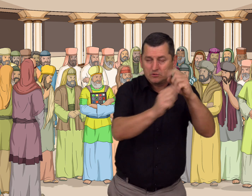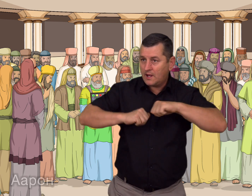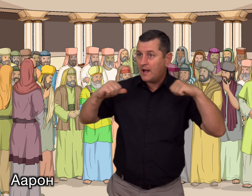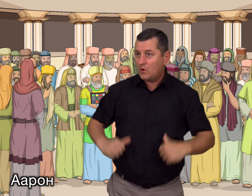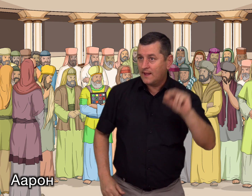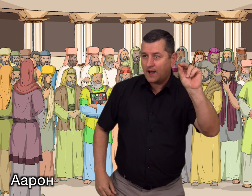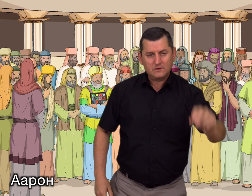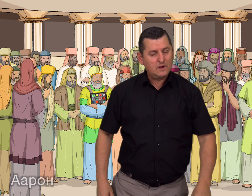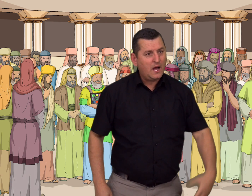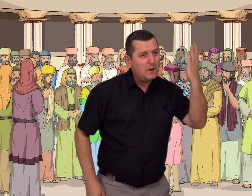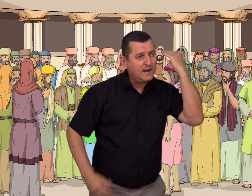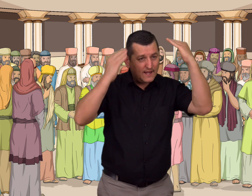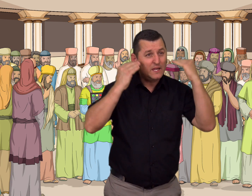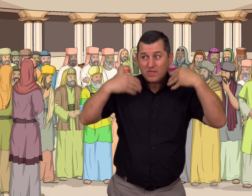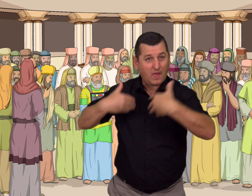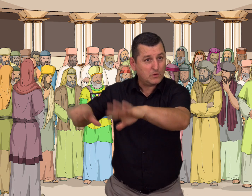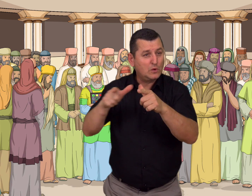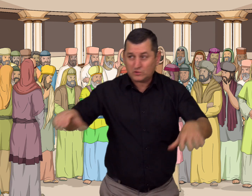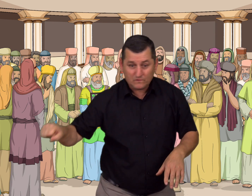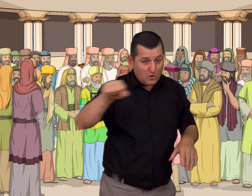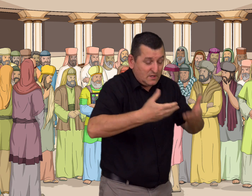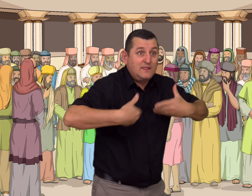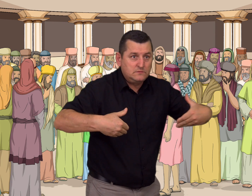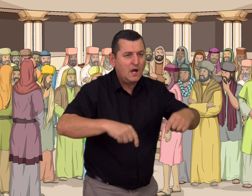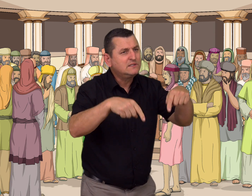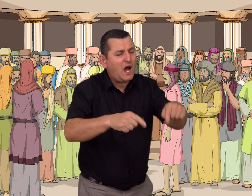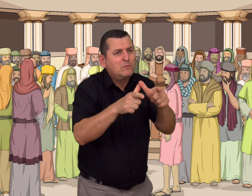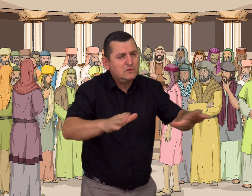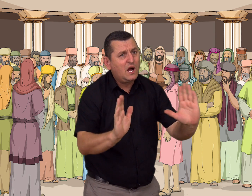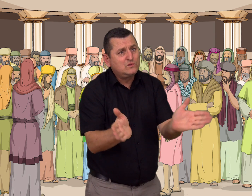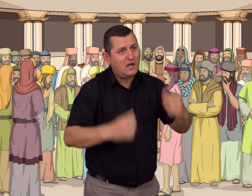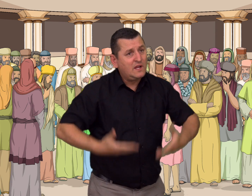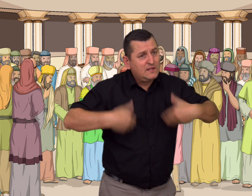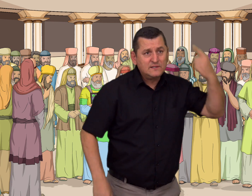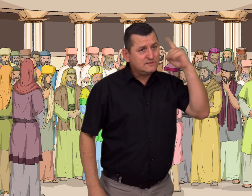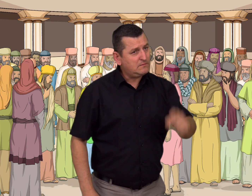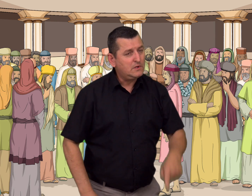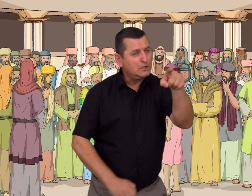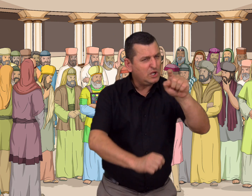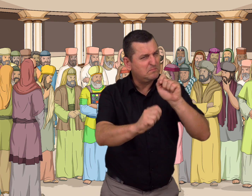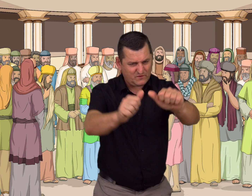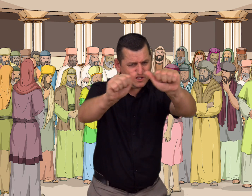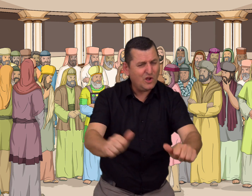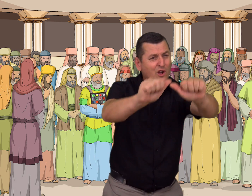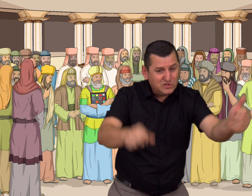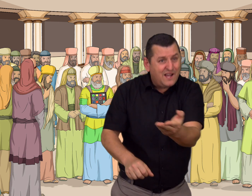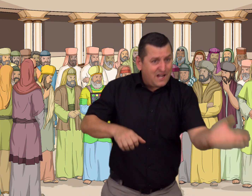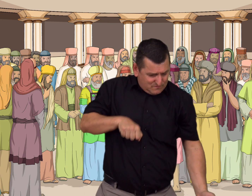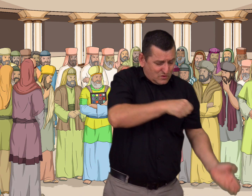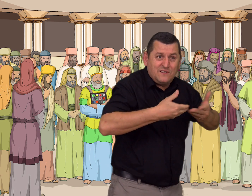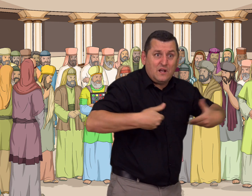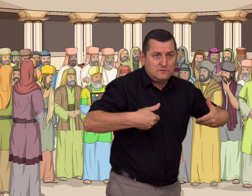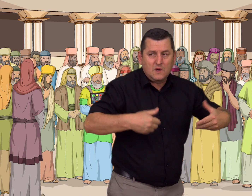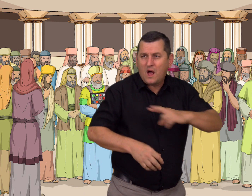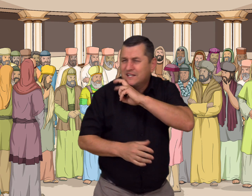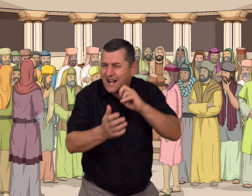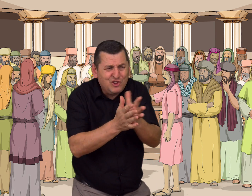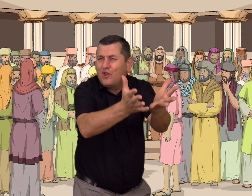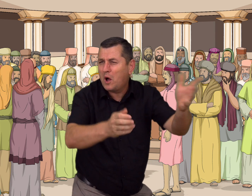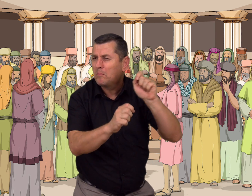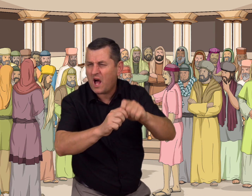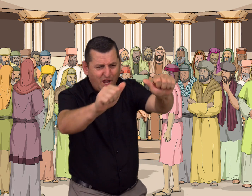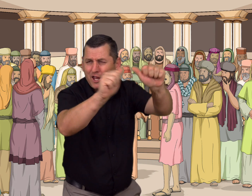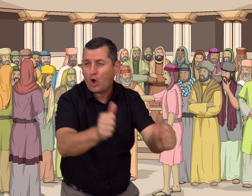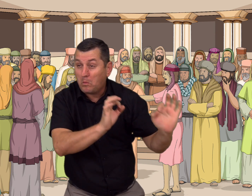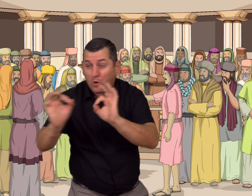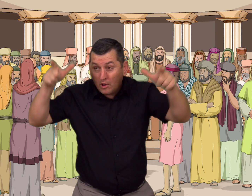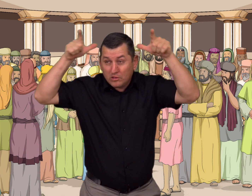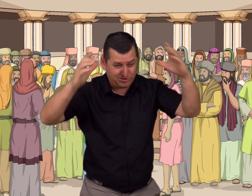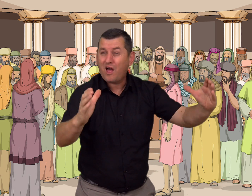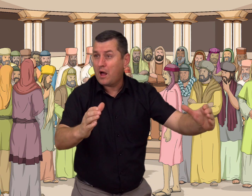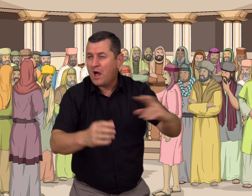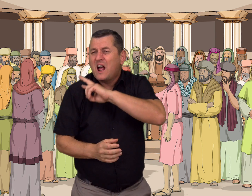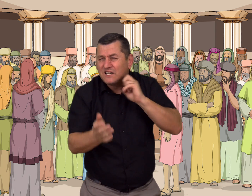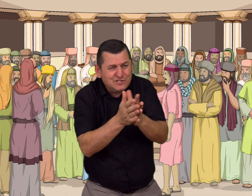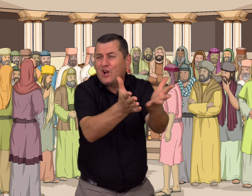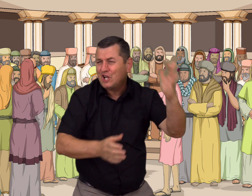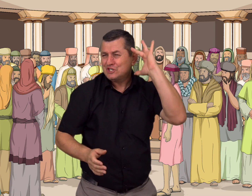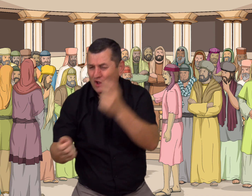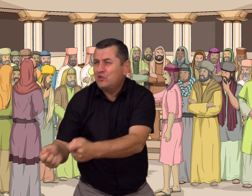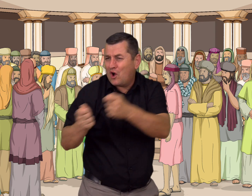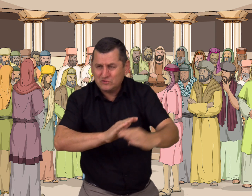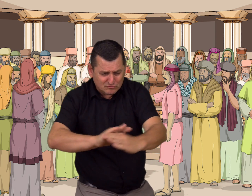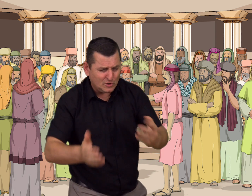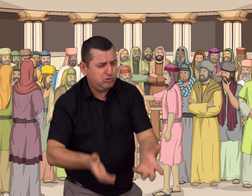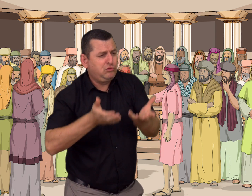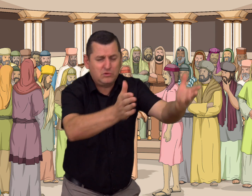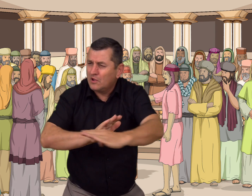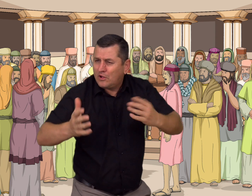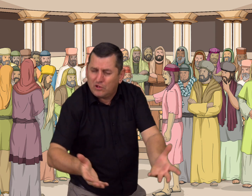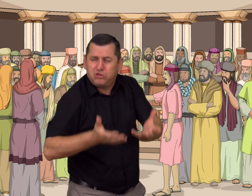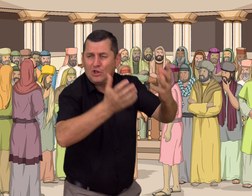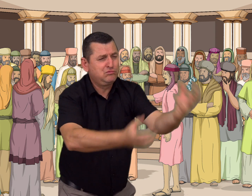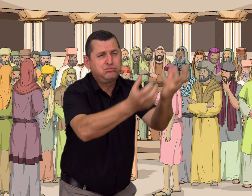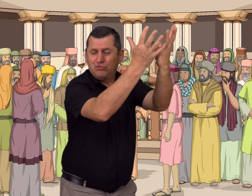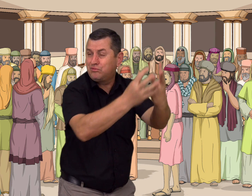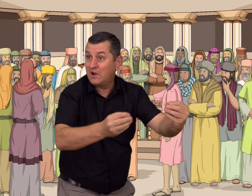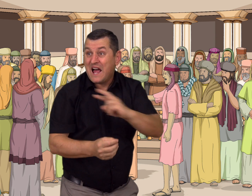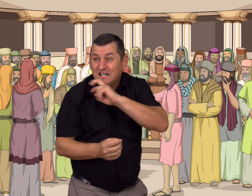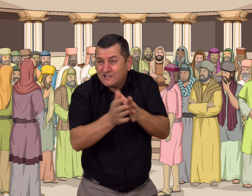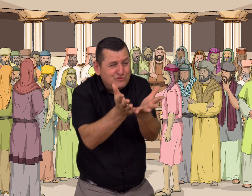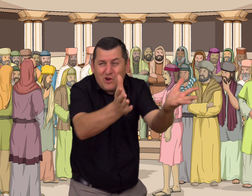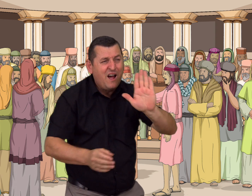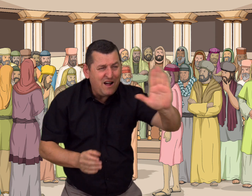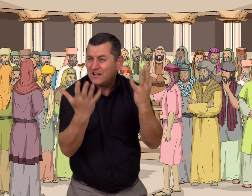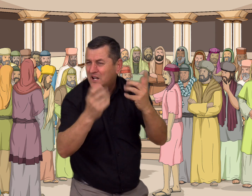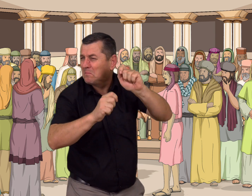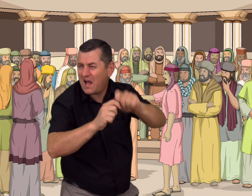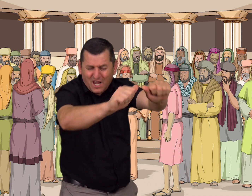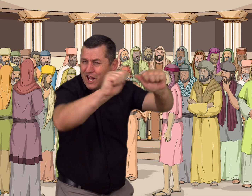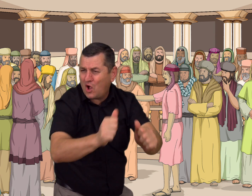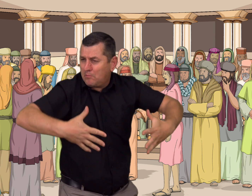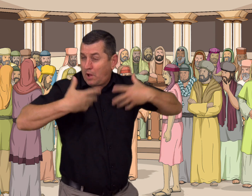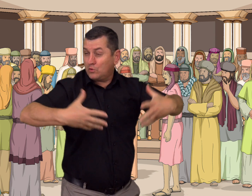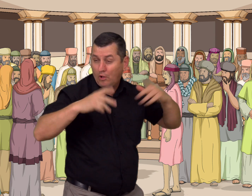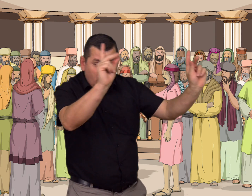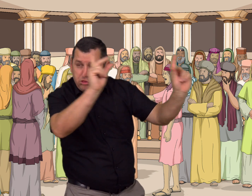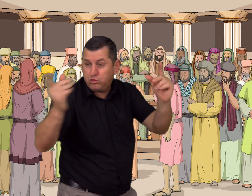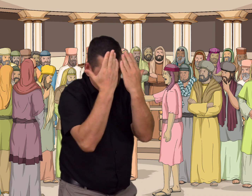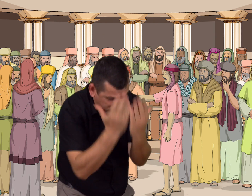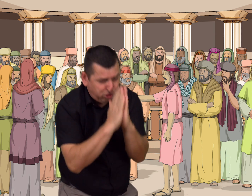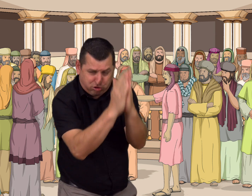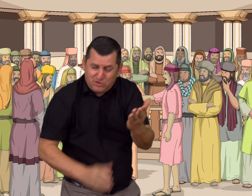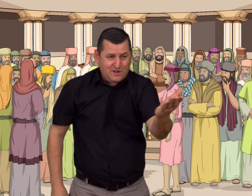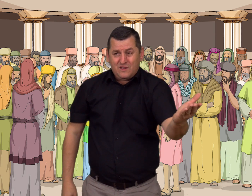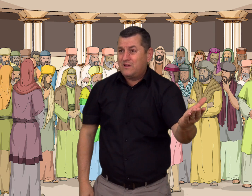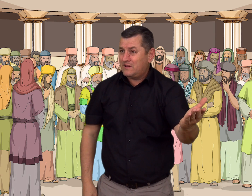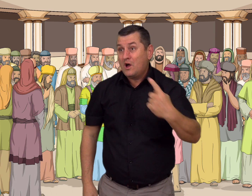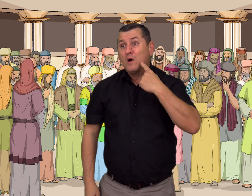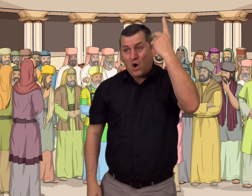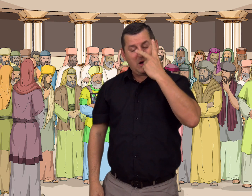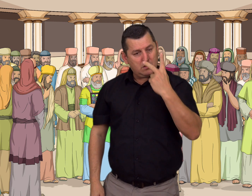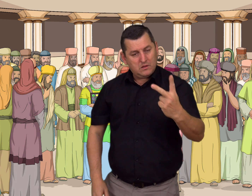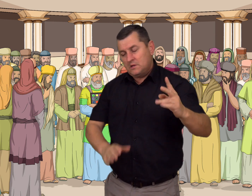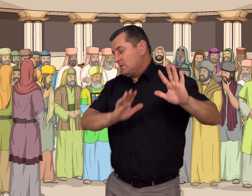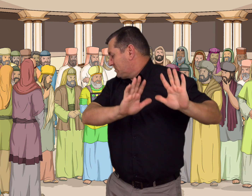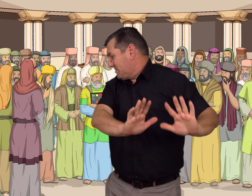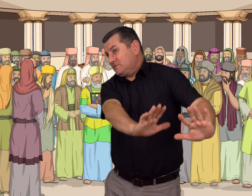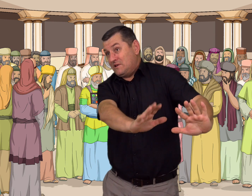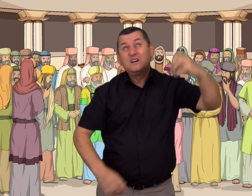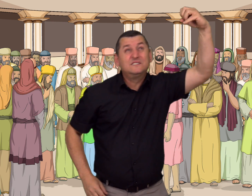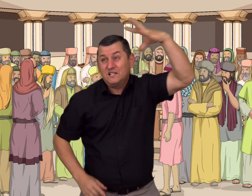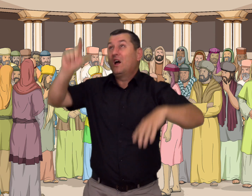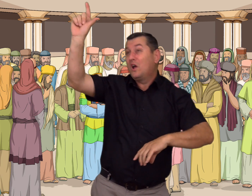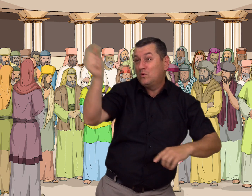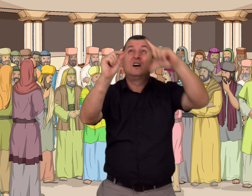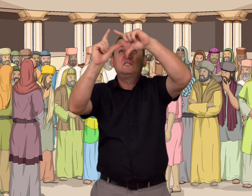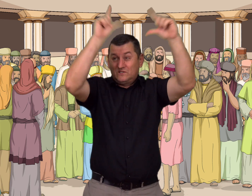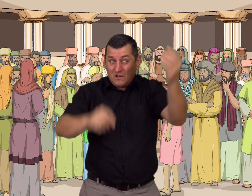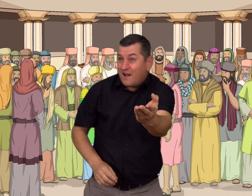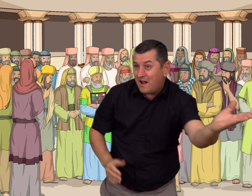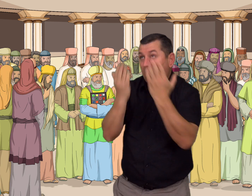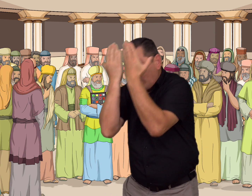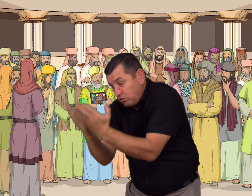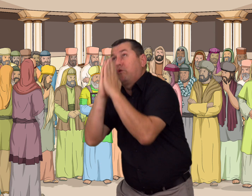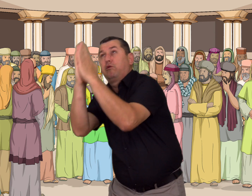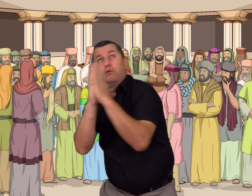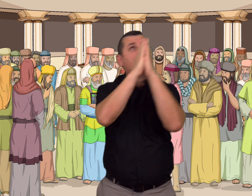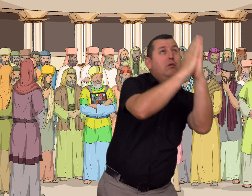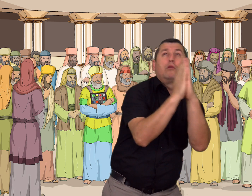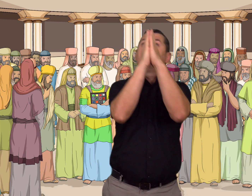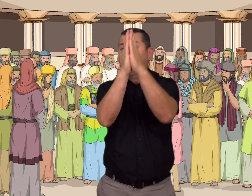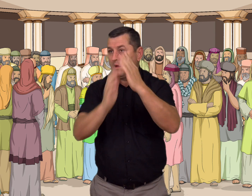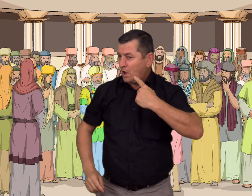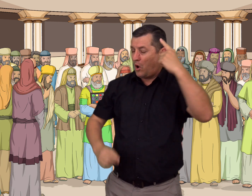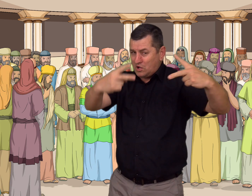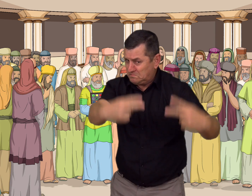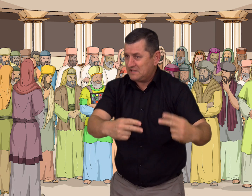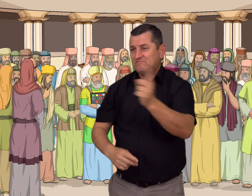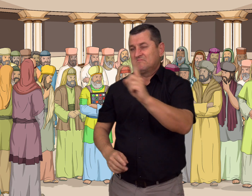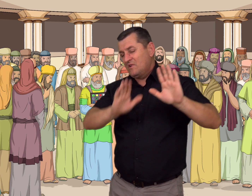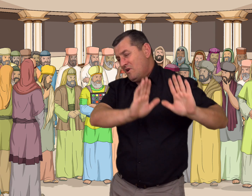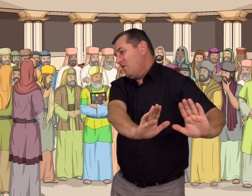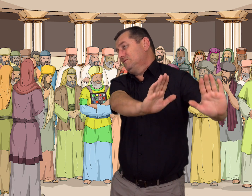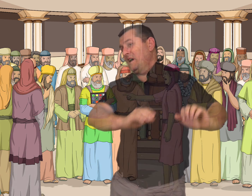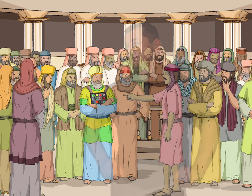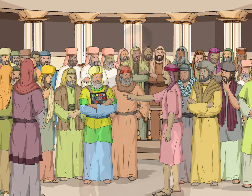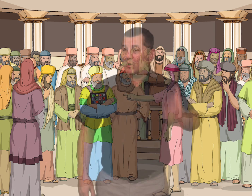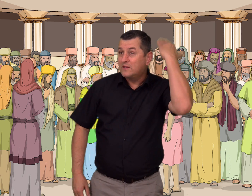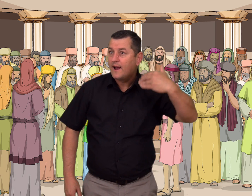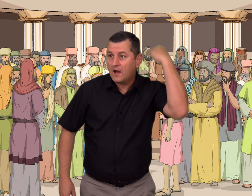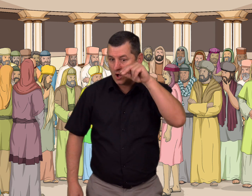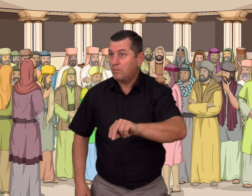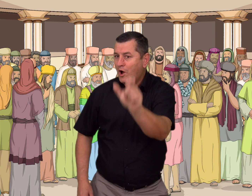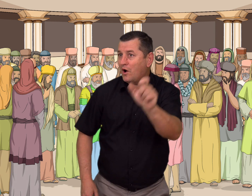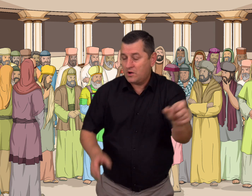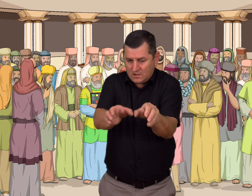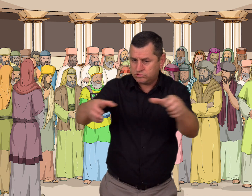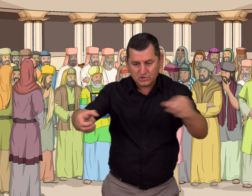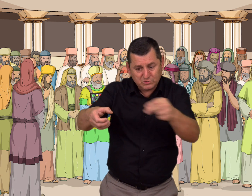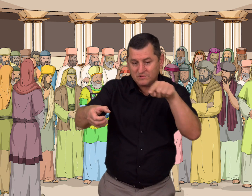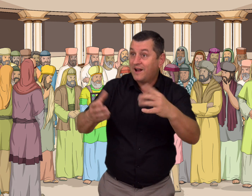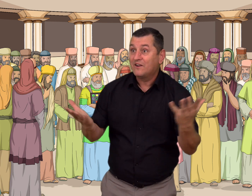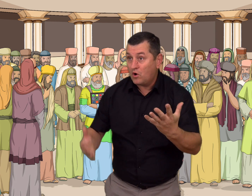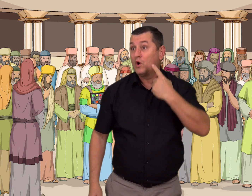But our fathers refused to obey him. Instead, they rejected him and in their hearts turned back to Egypt. They said to Aaron, ‘Make us gods who will go before us! As for this Moses who led us out of the land of Egypt, we do not know what has happened to him.’